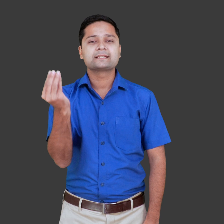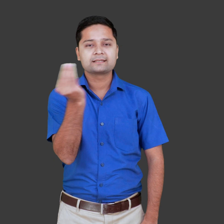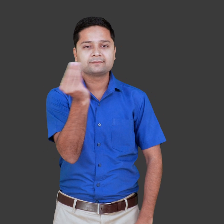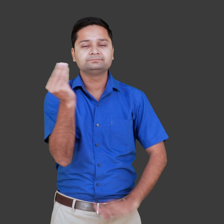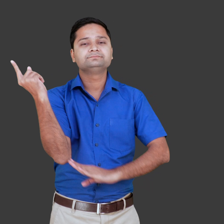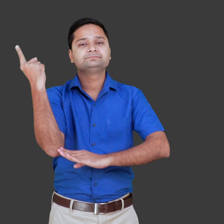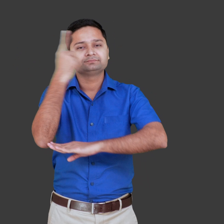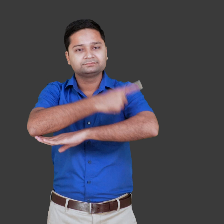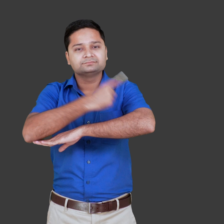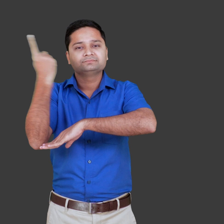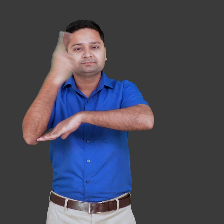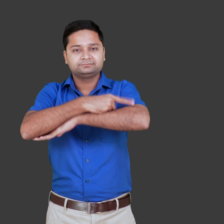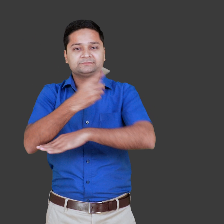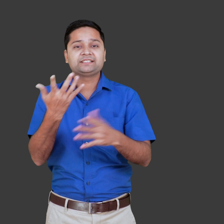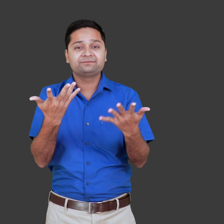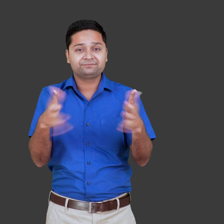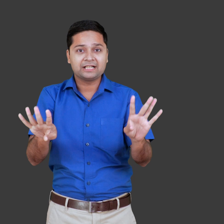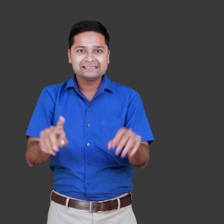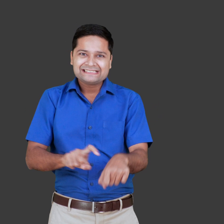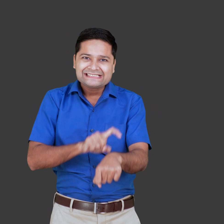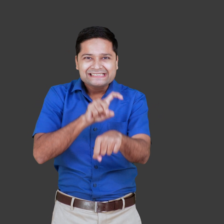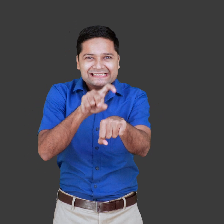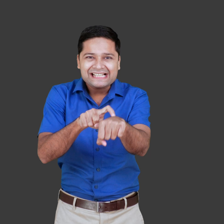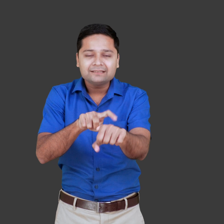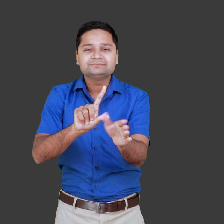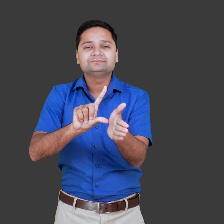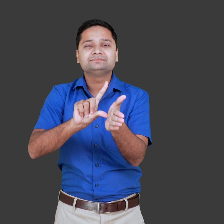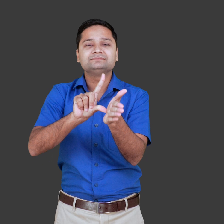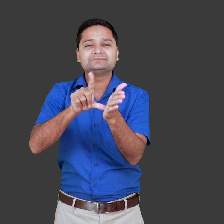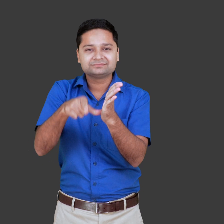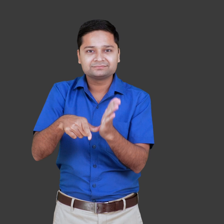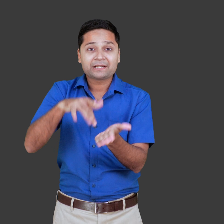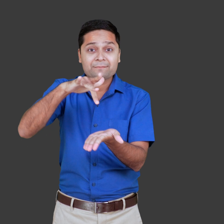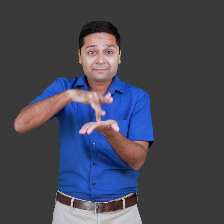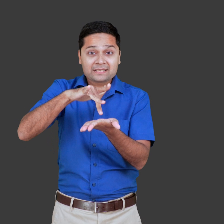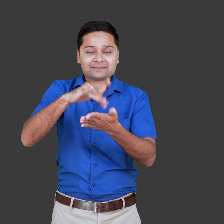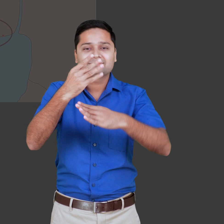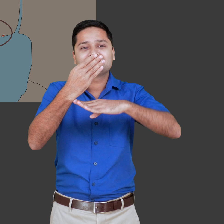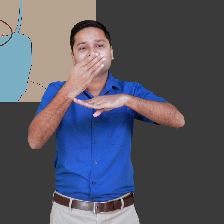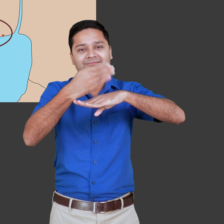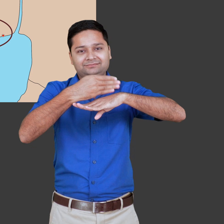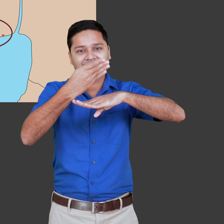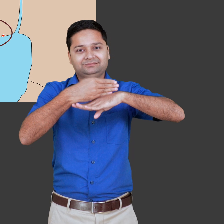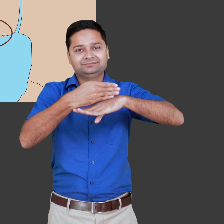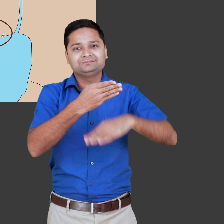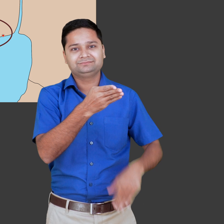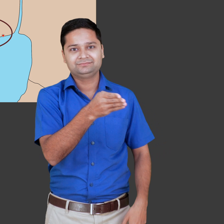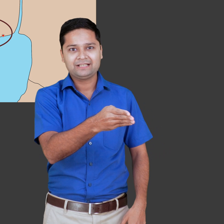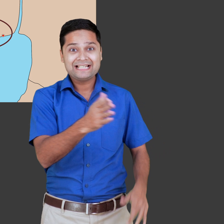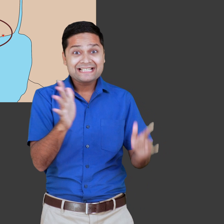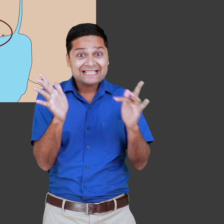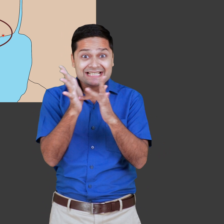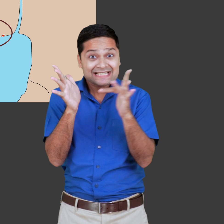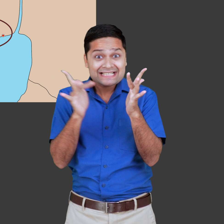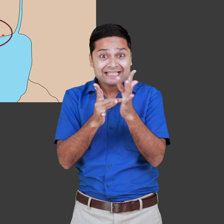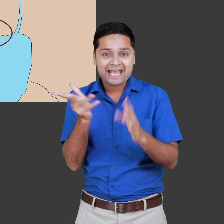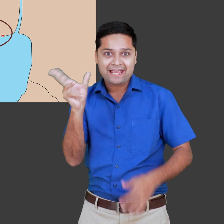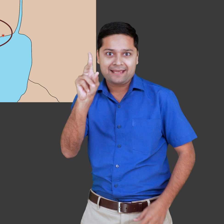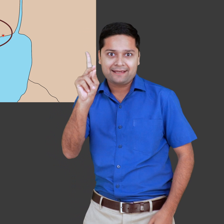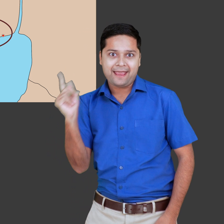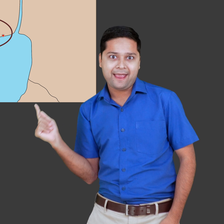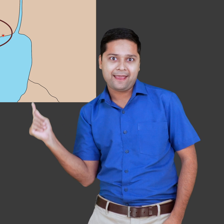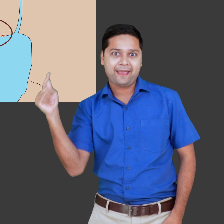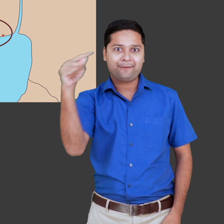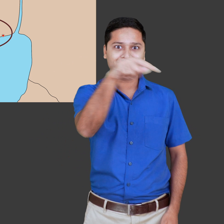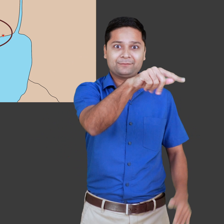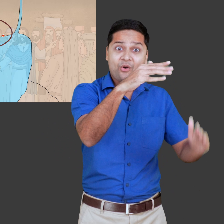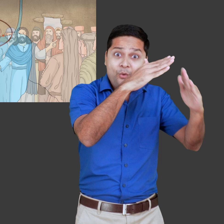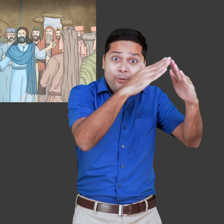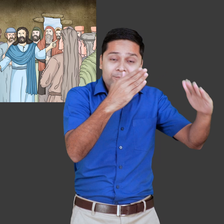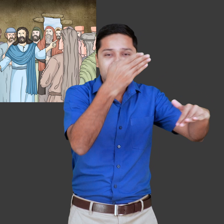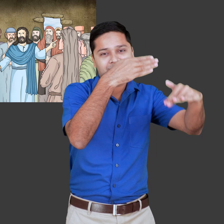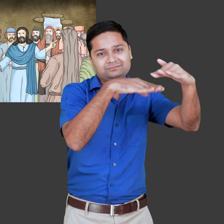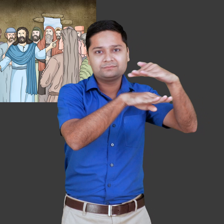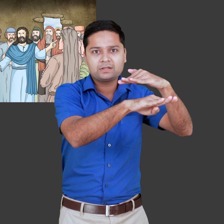A few days later Jesus went back to Capernaum.